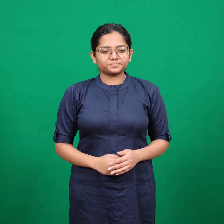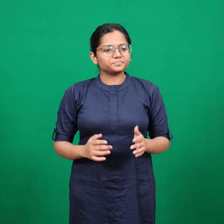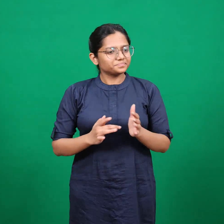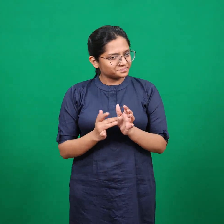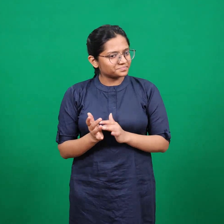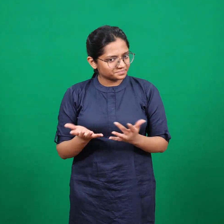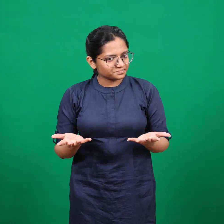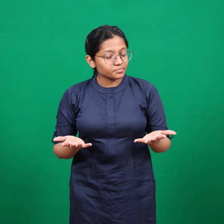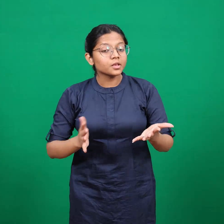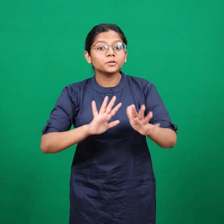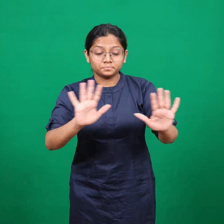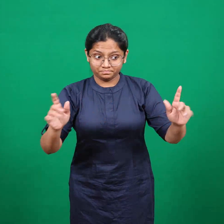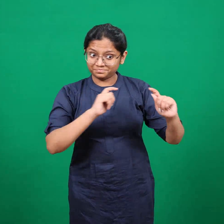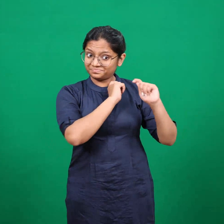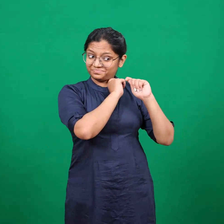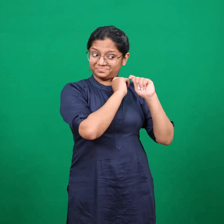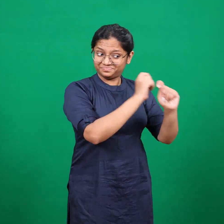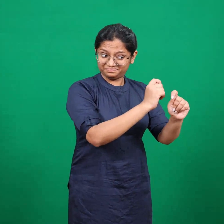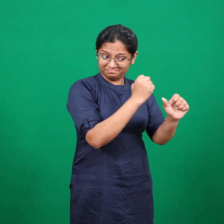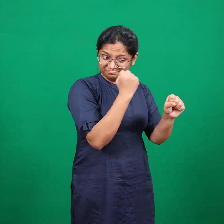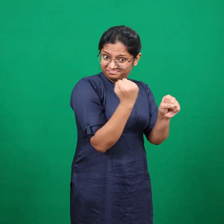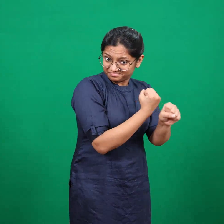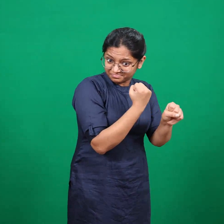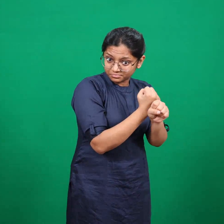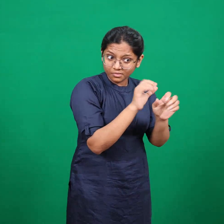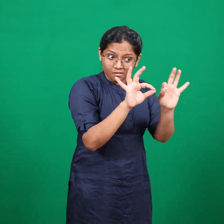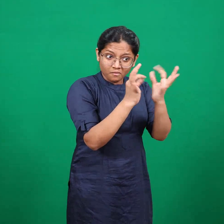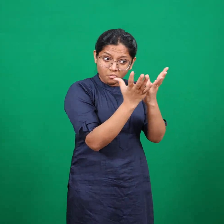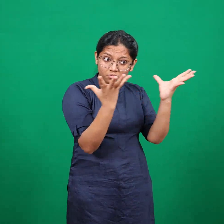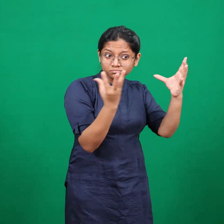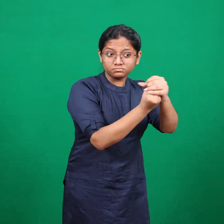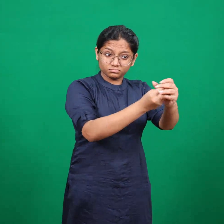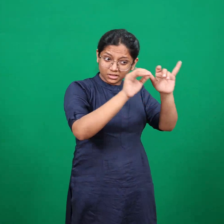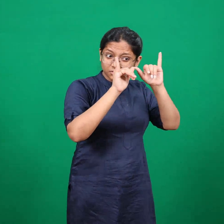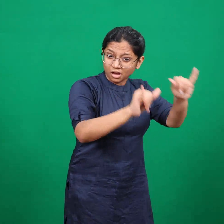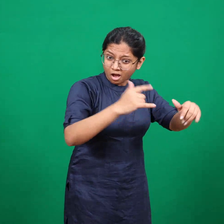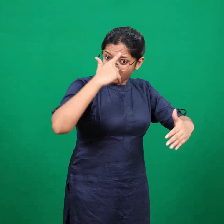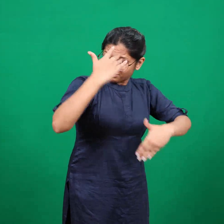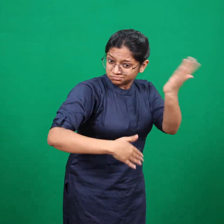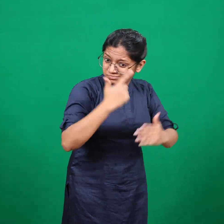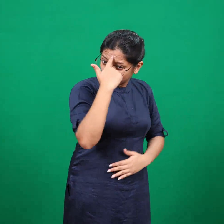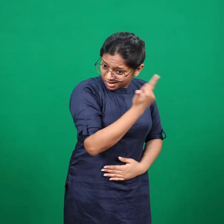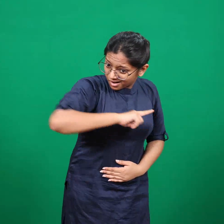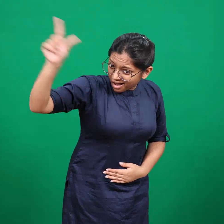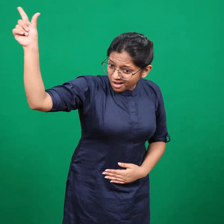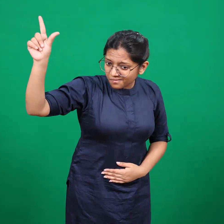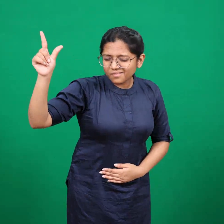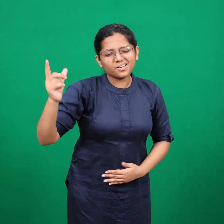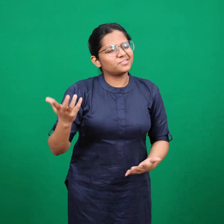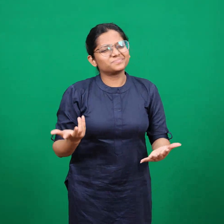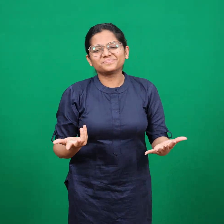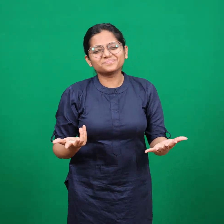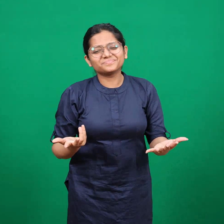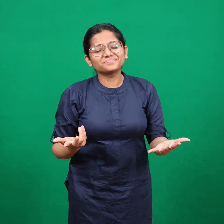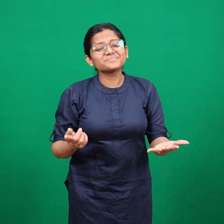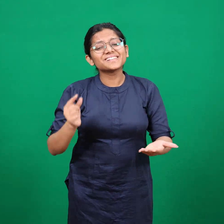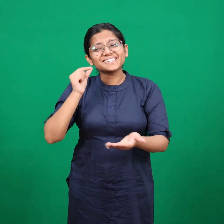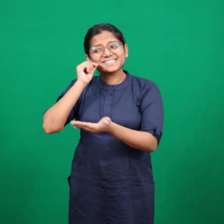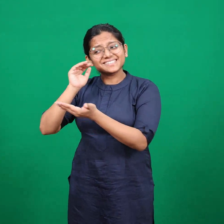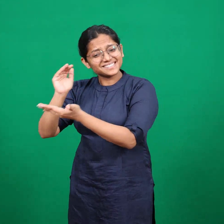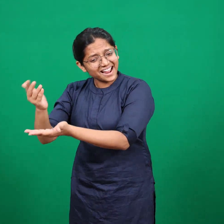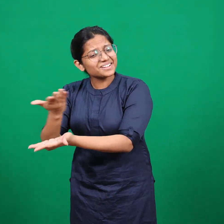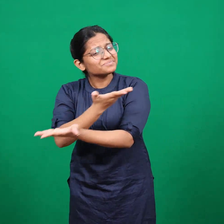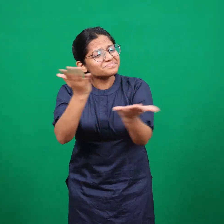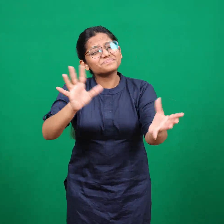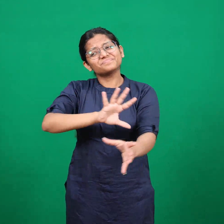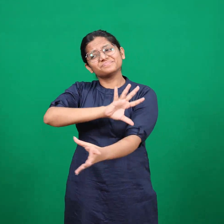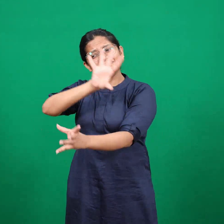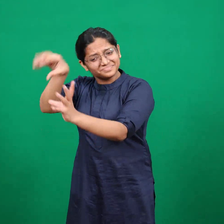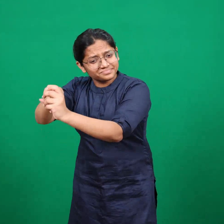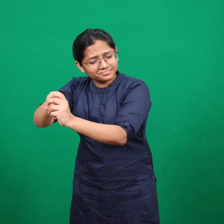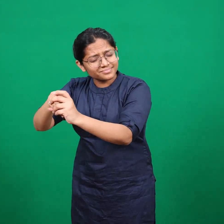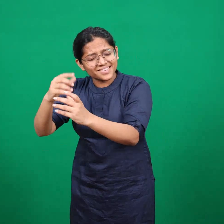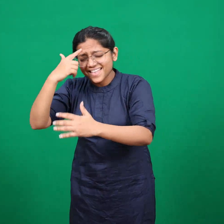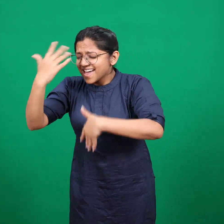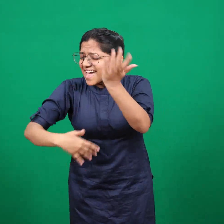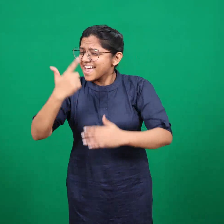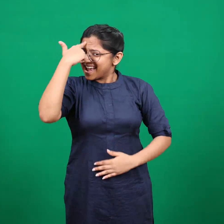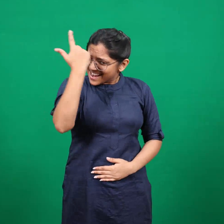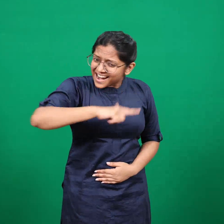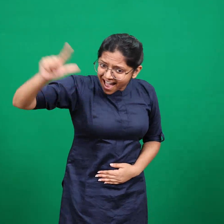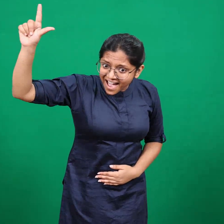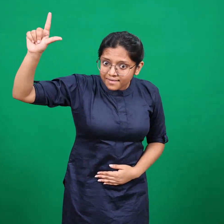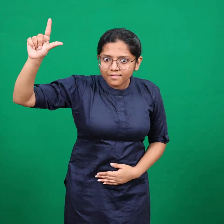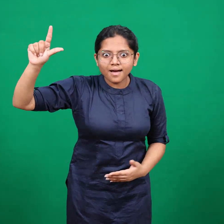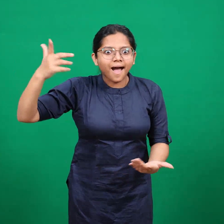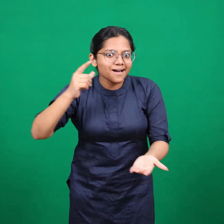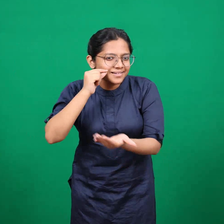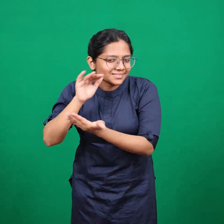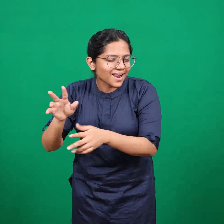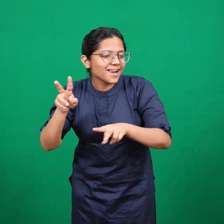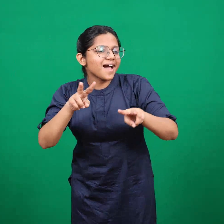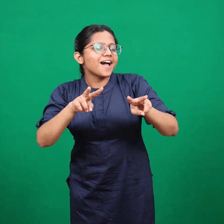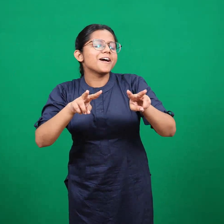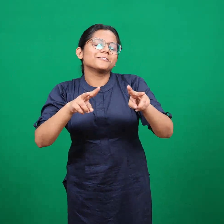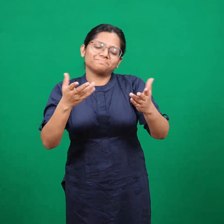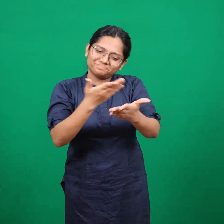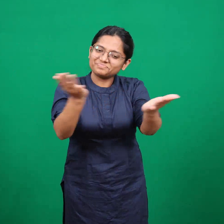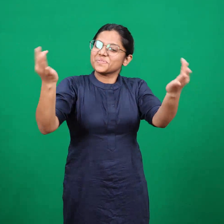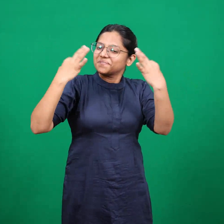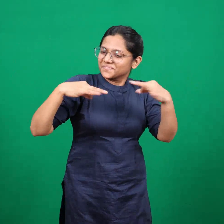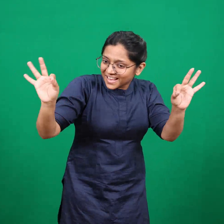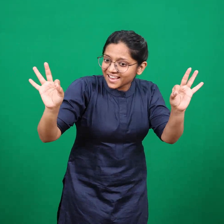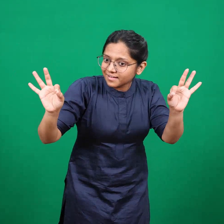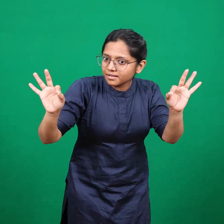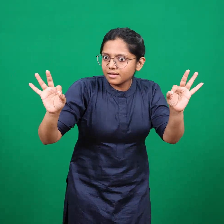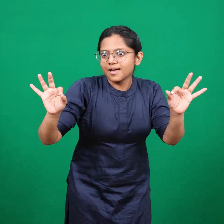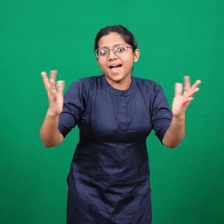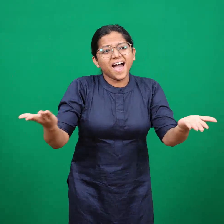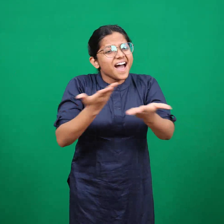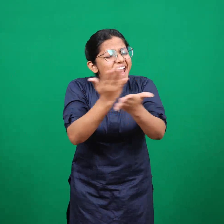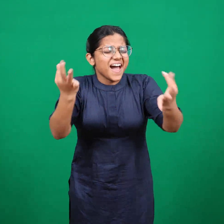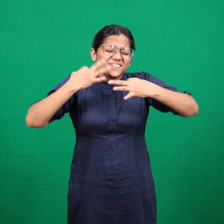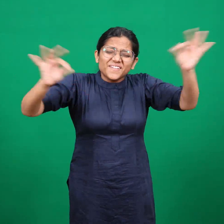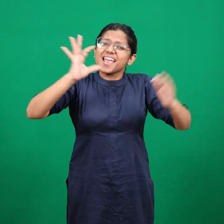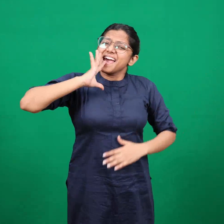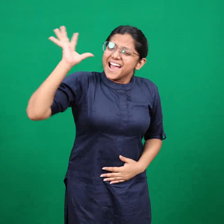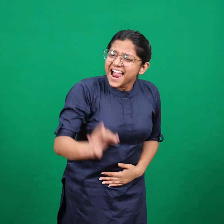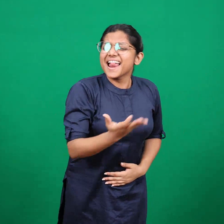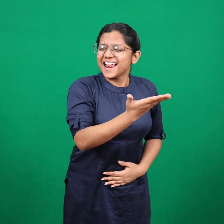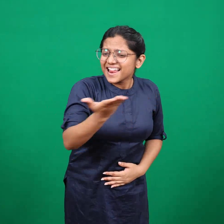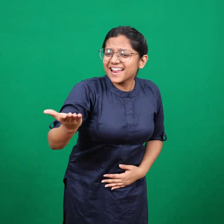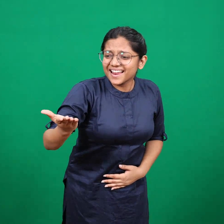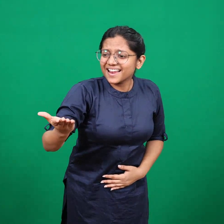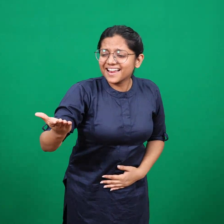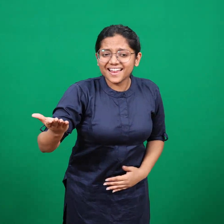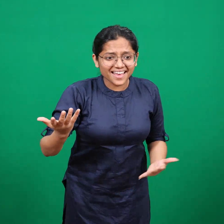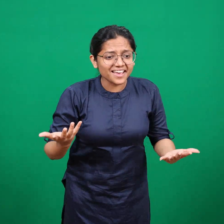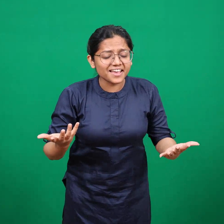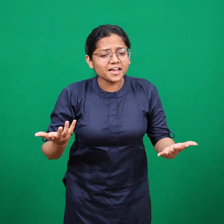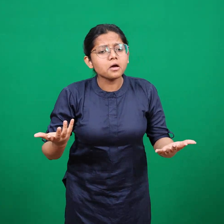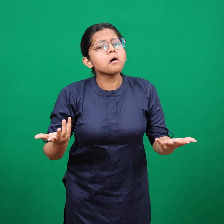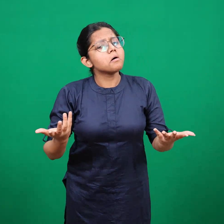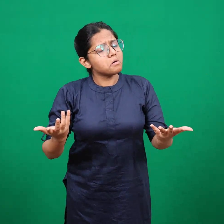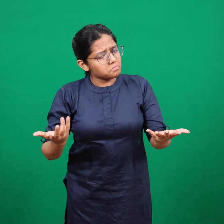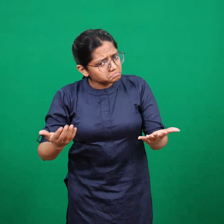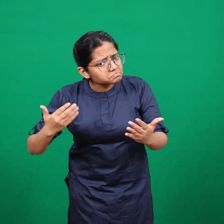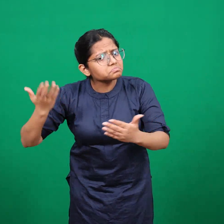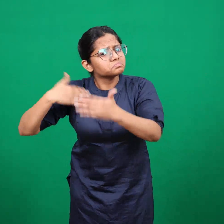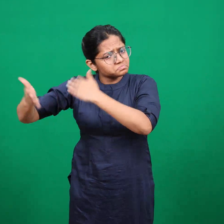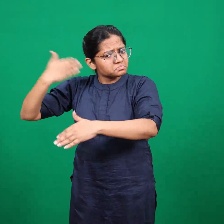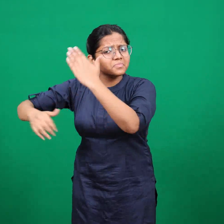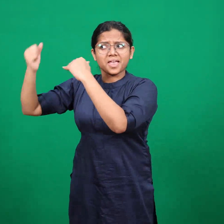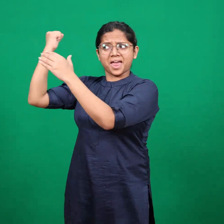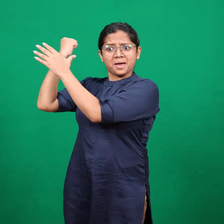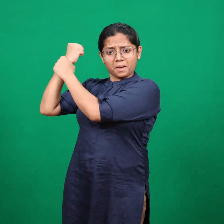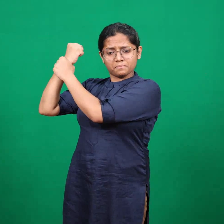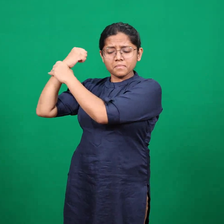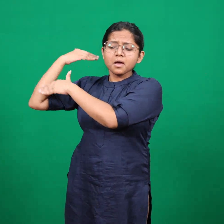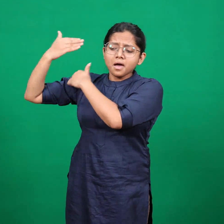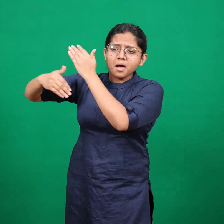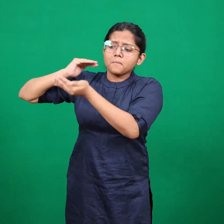A slave is not a permanent member of the family, but a son belongs to it forever. So if the Son sets you free, you will be free indeed.